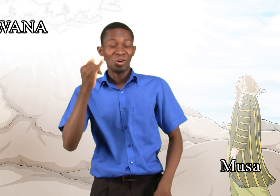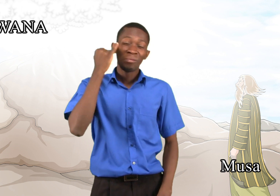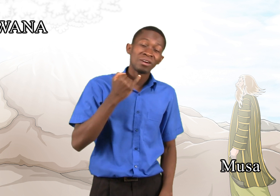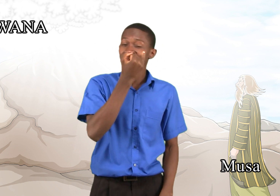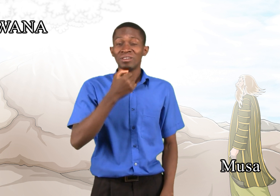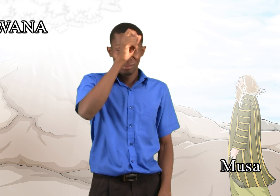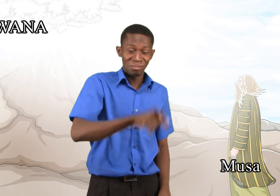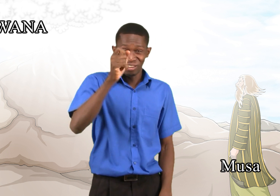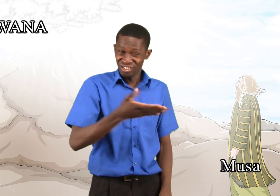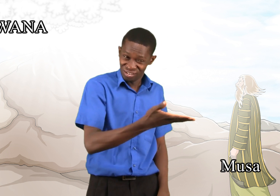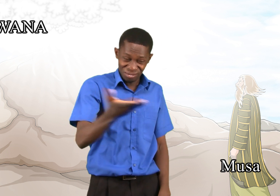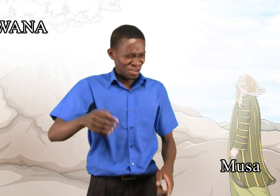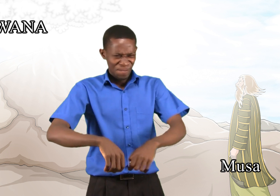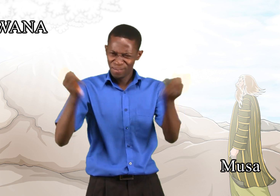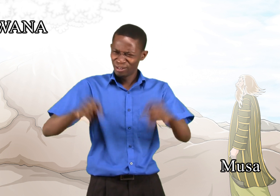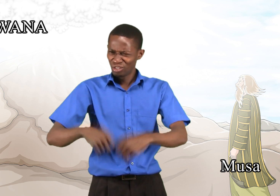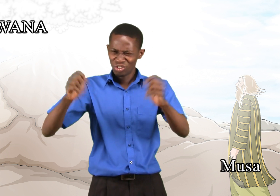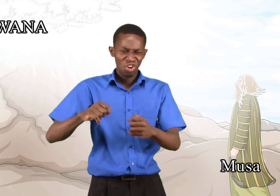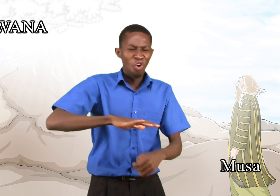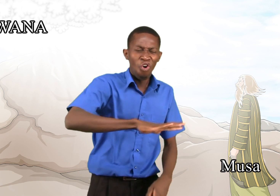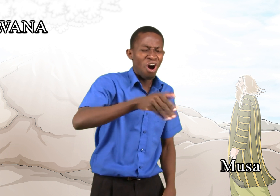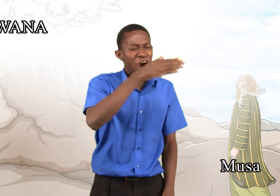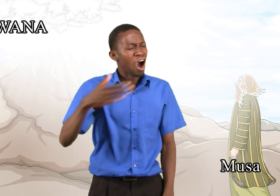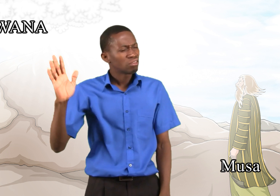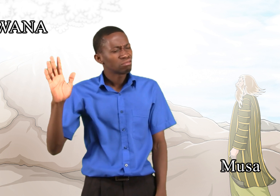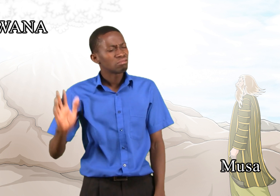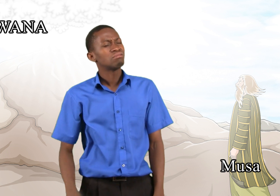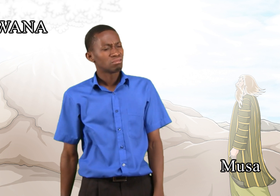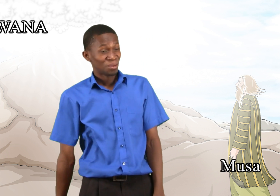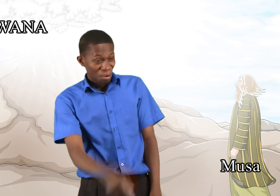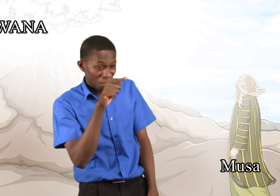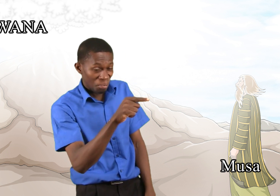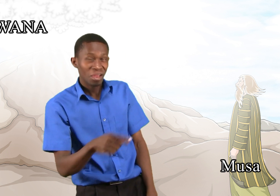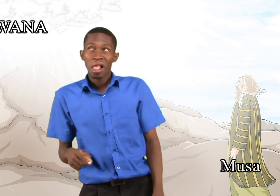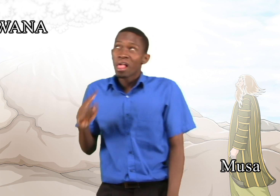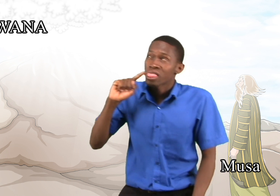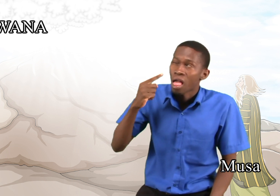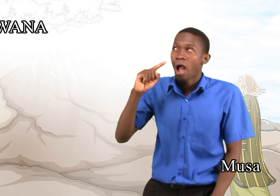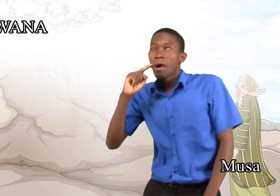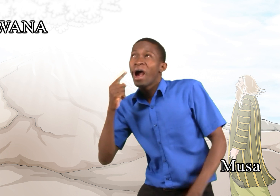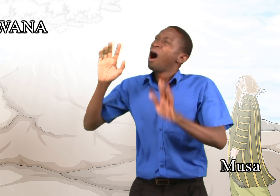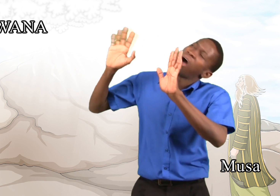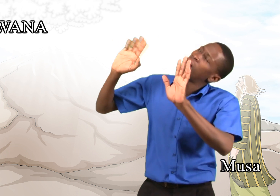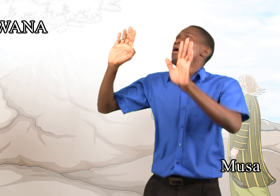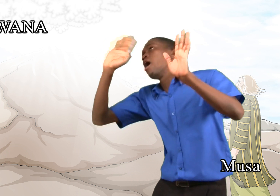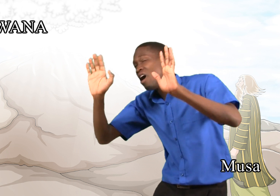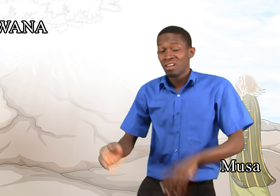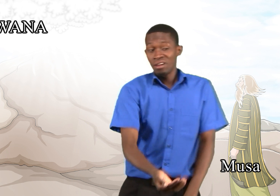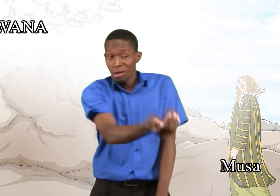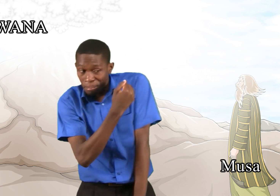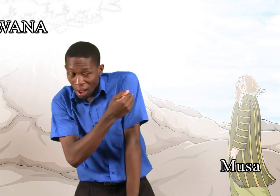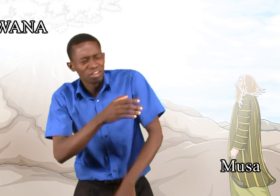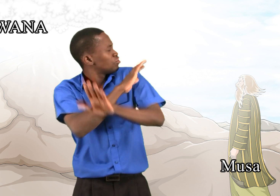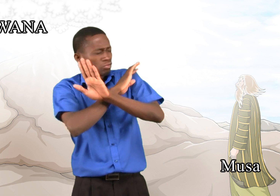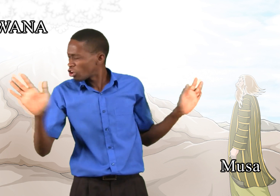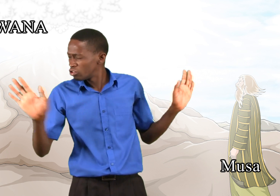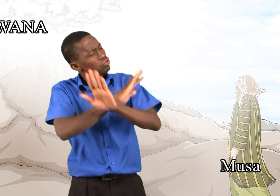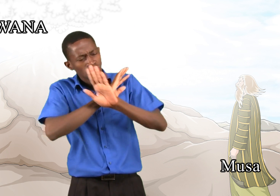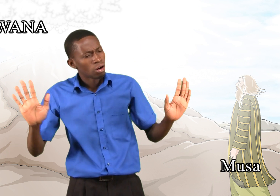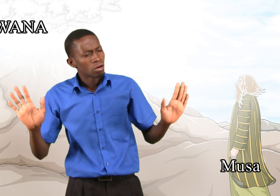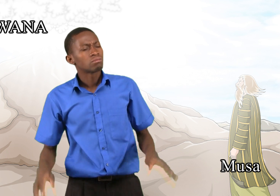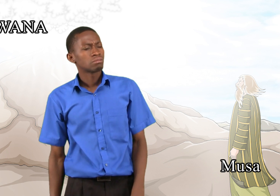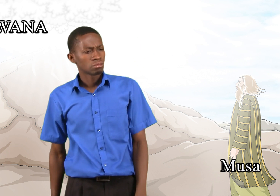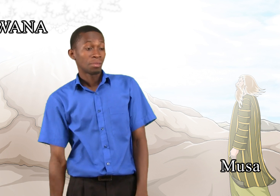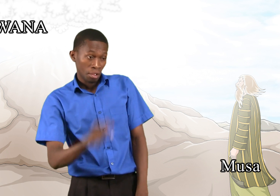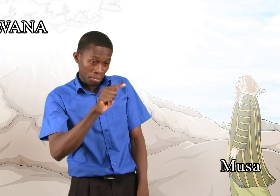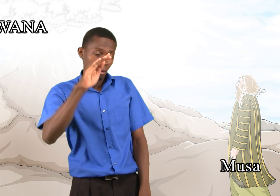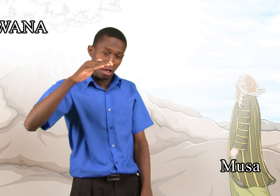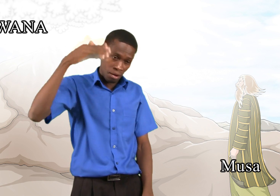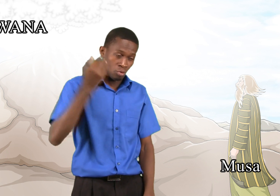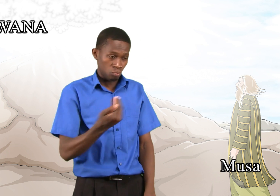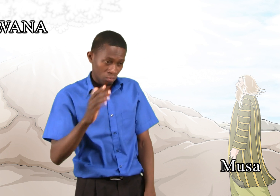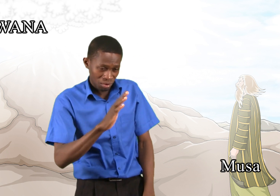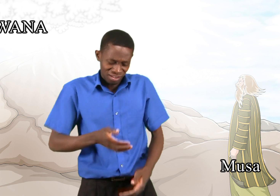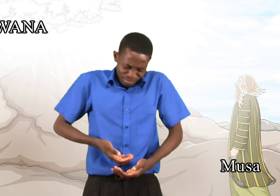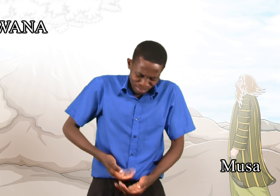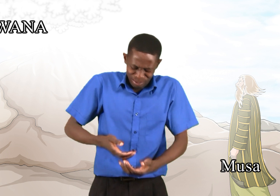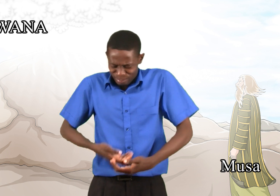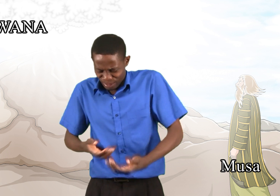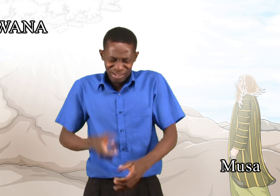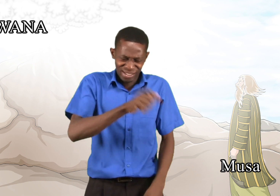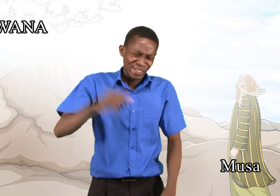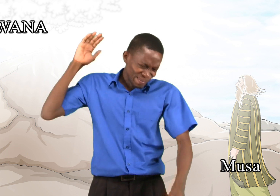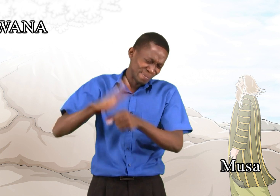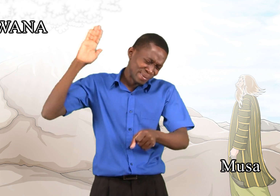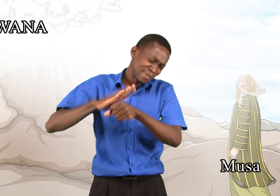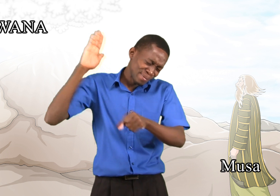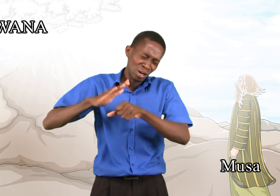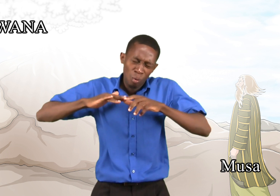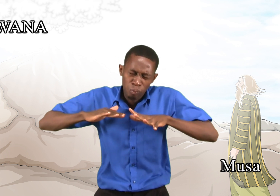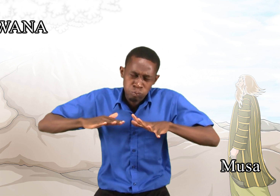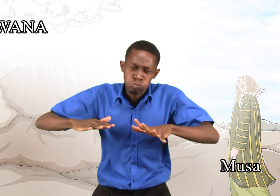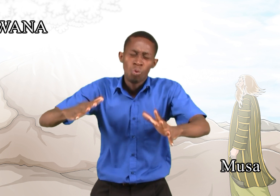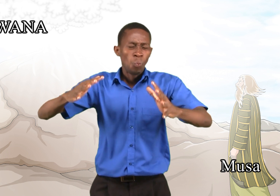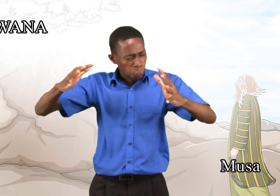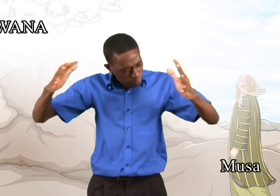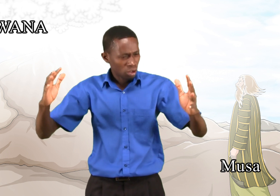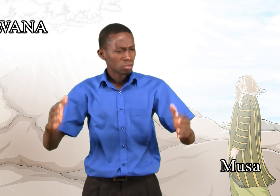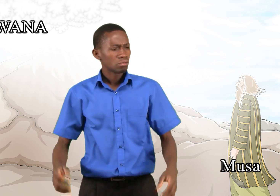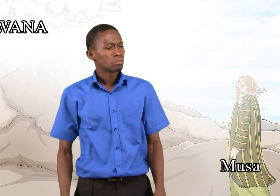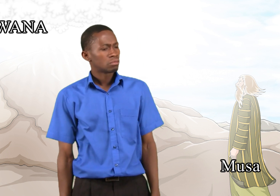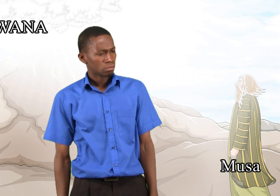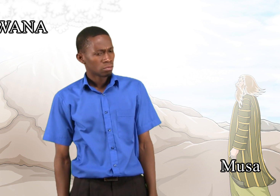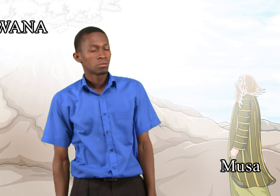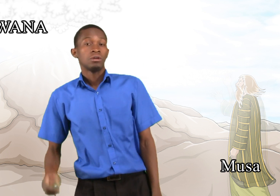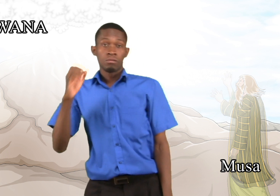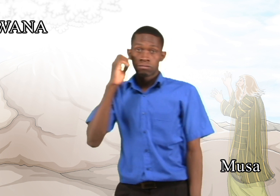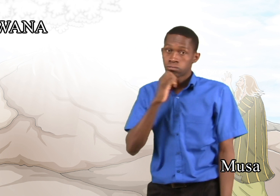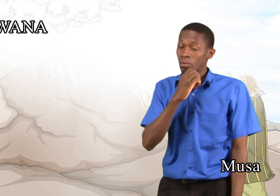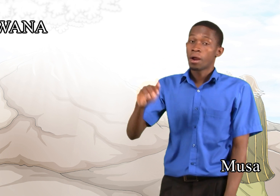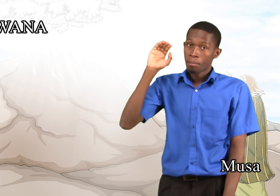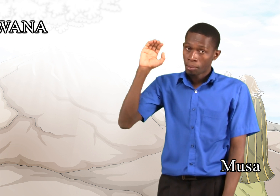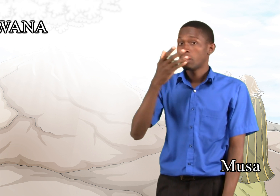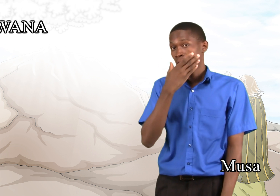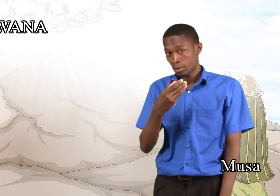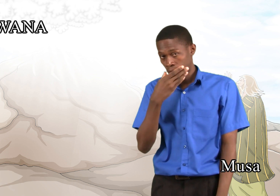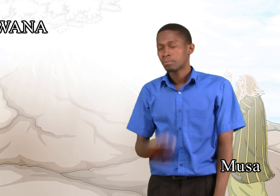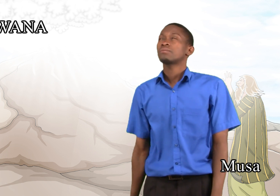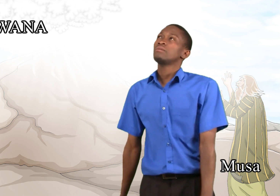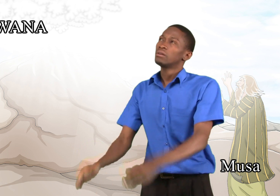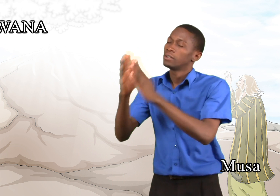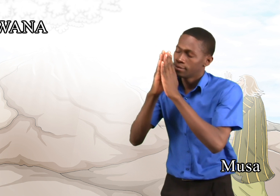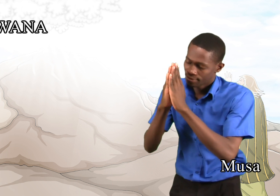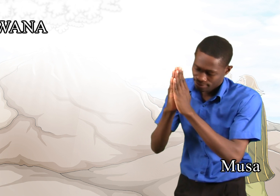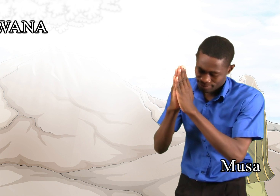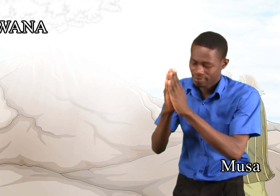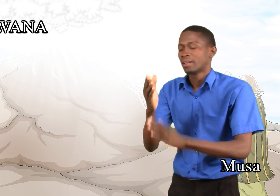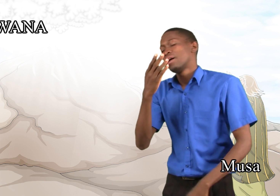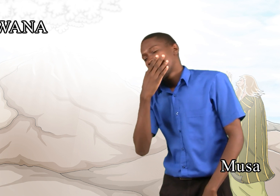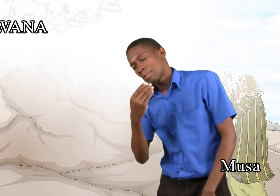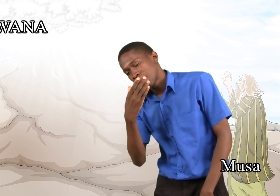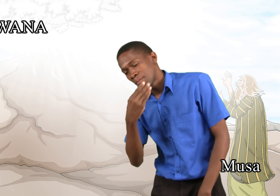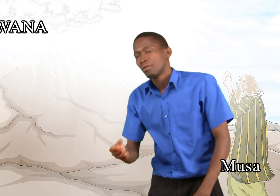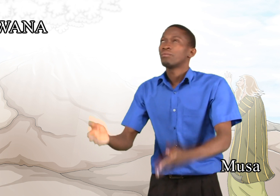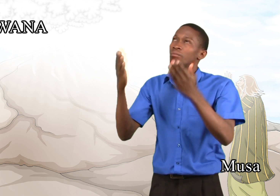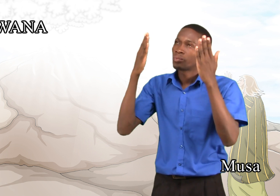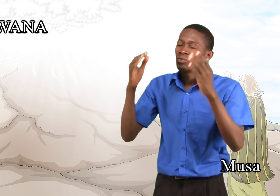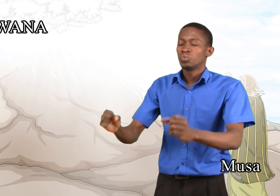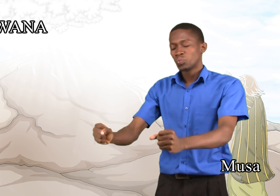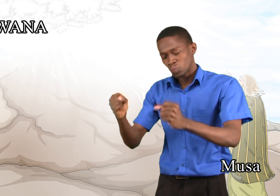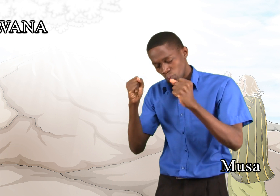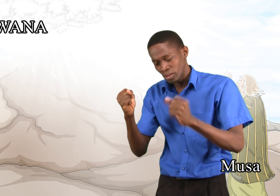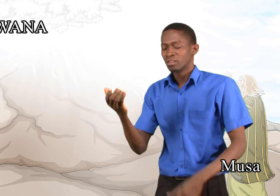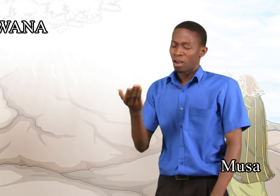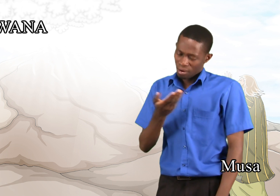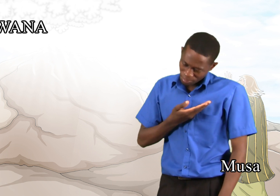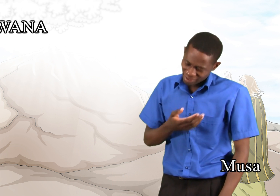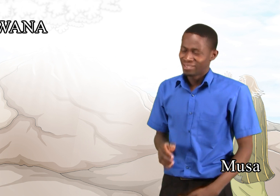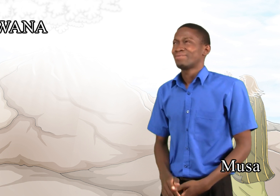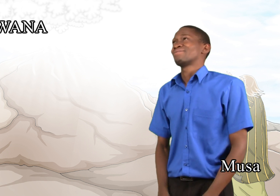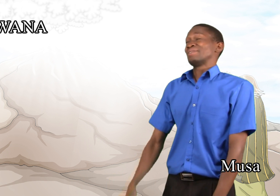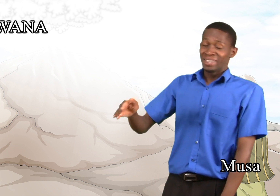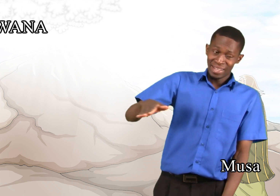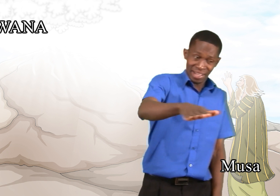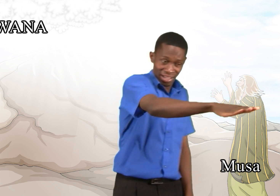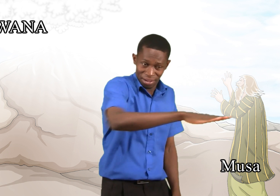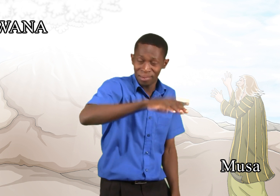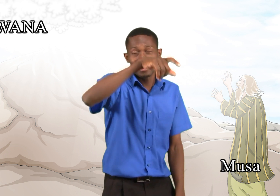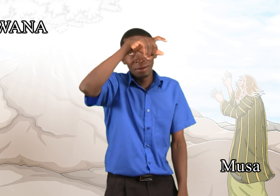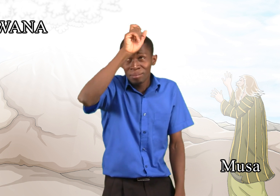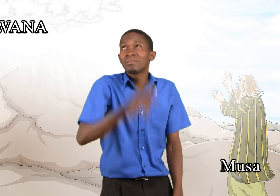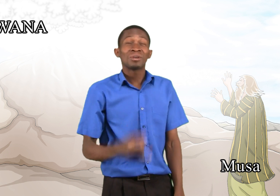Now leave Me alone, so that My anger may burn against them and consume them. Then I will make you into a great nation.”